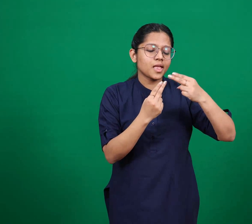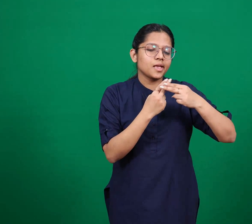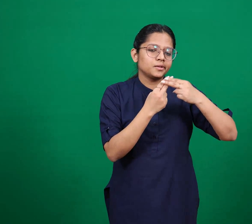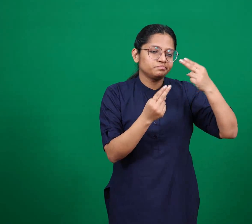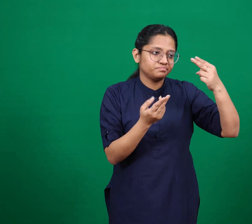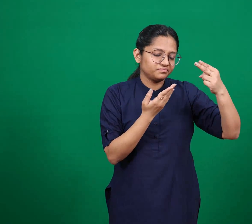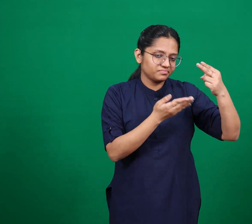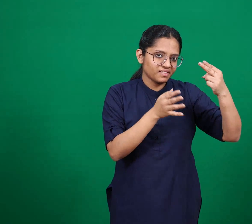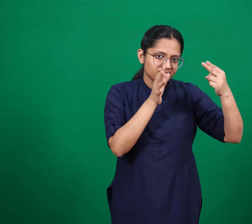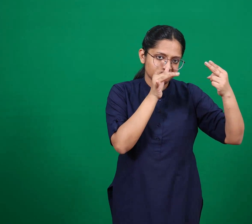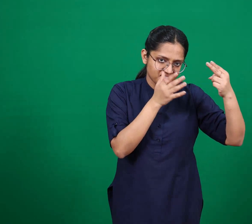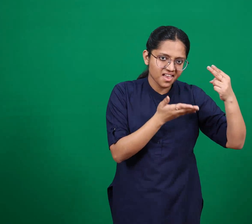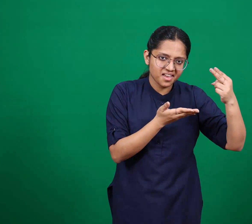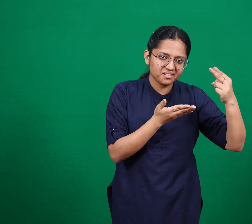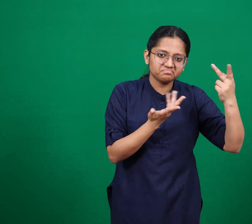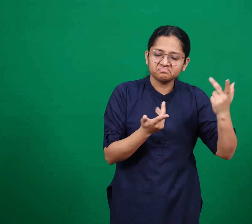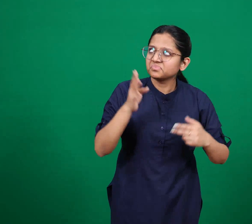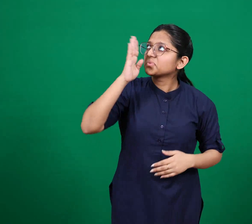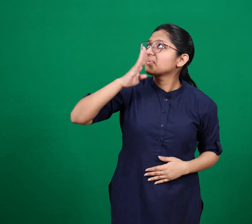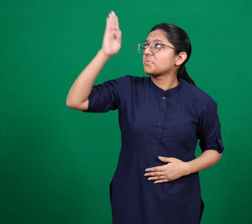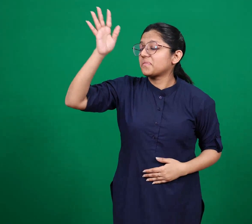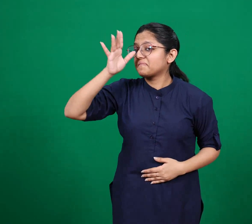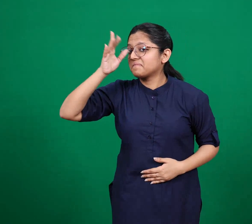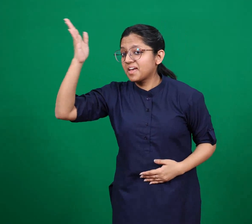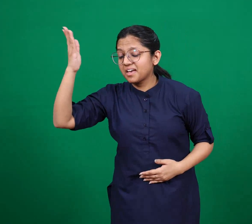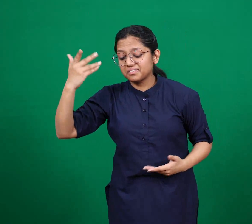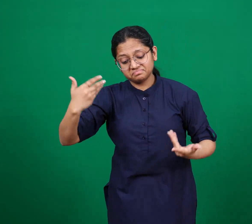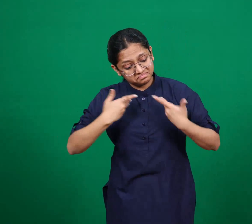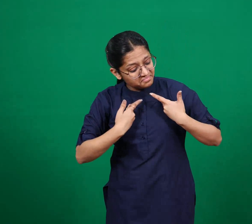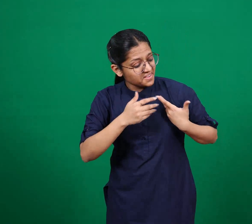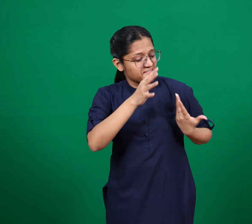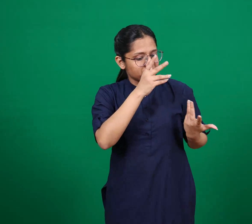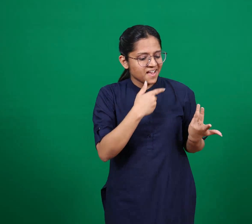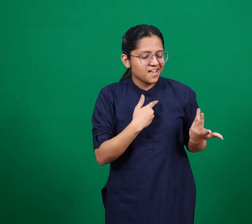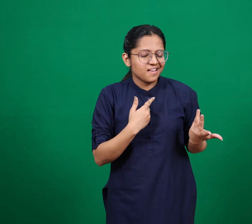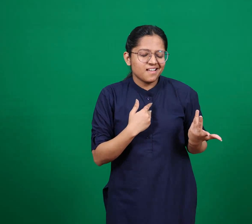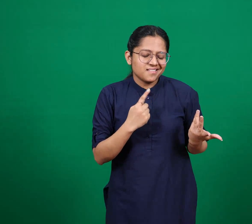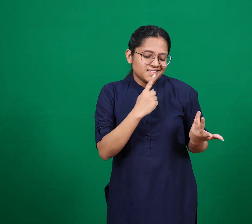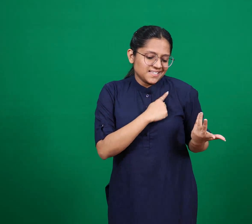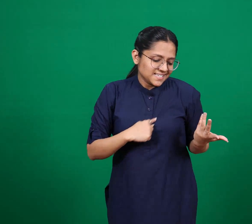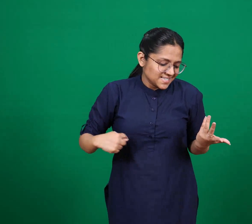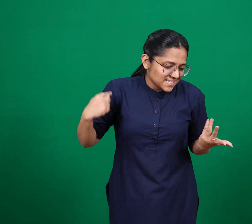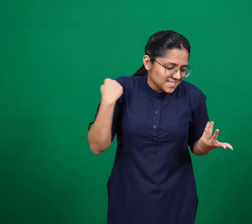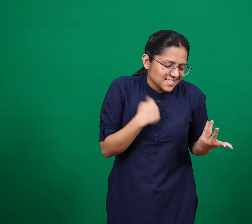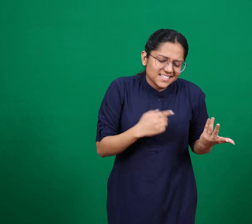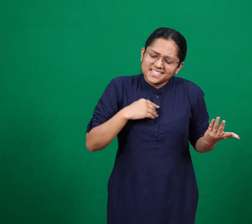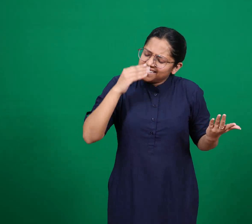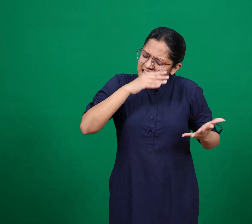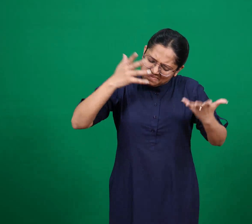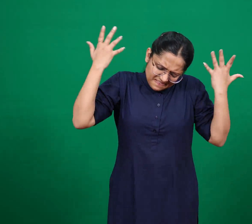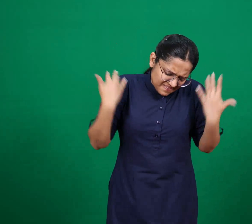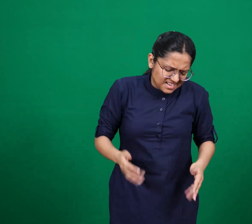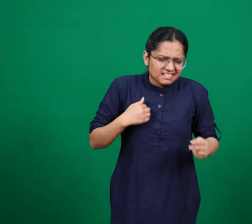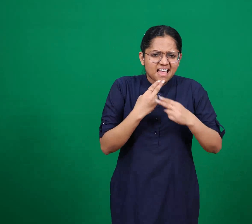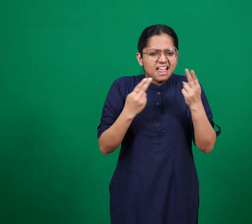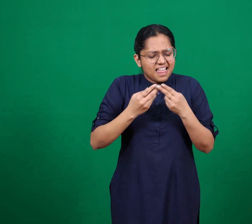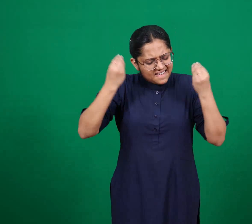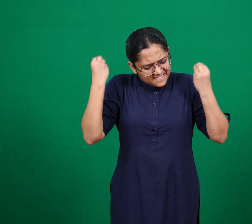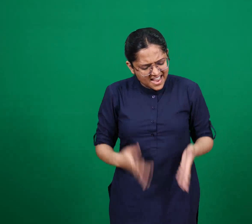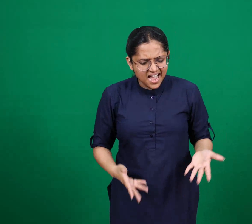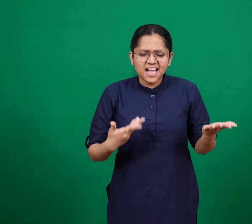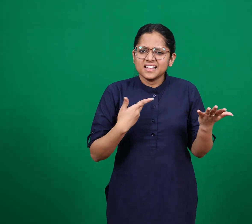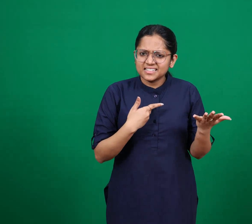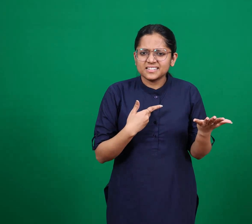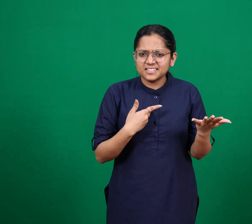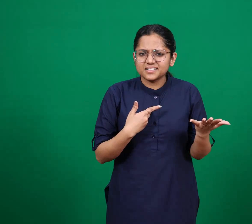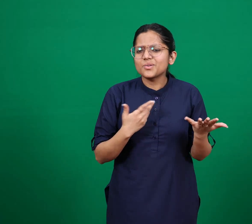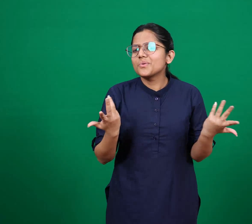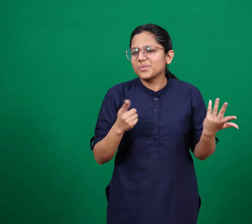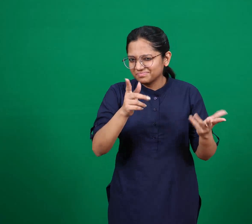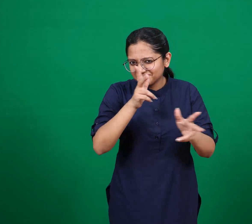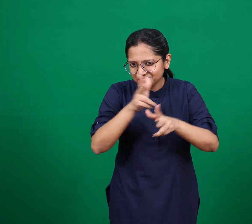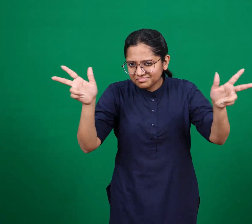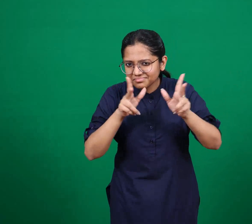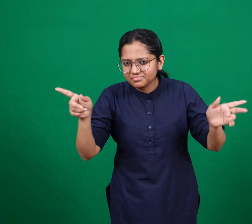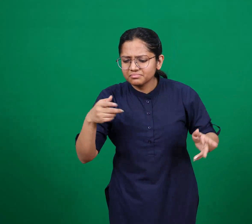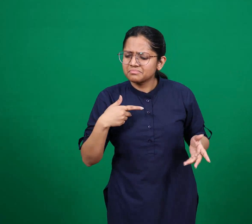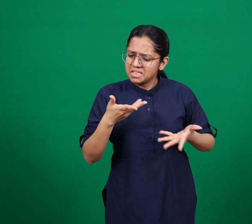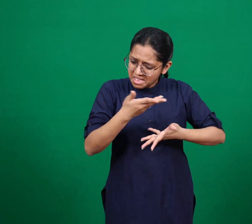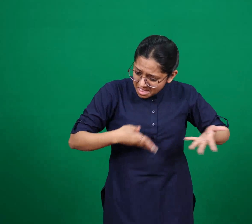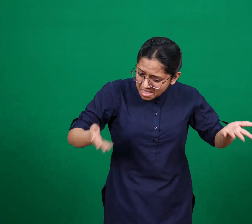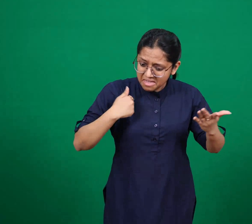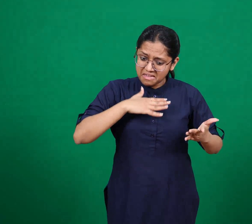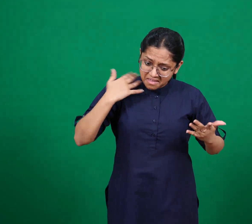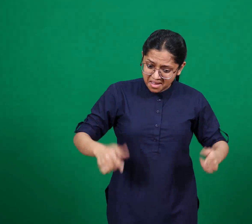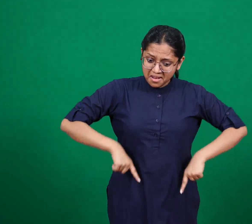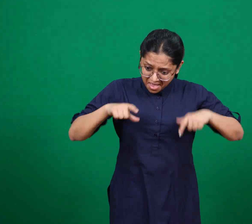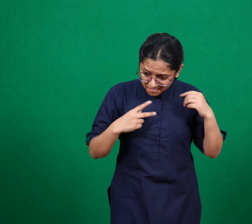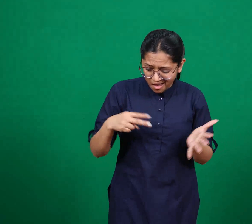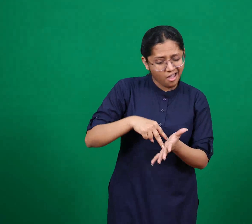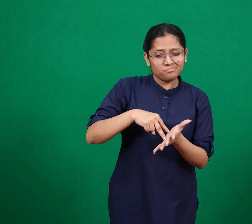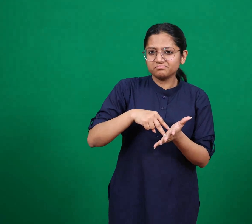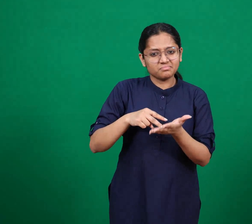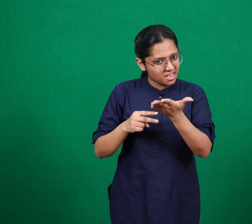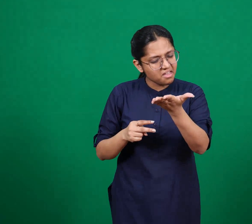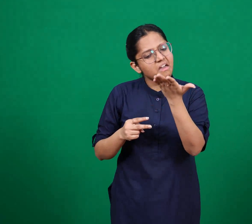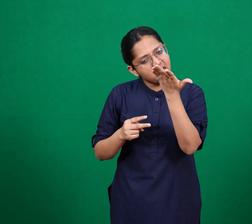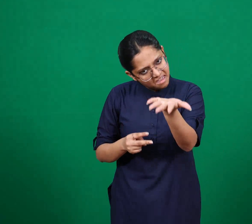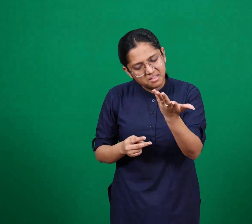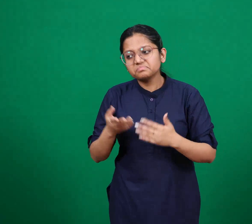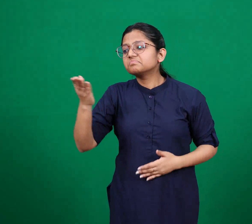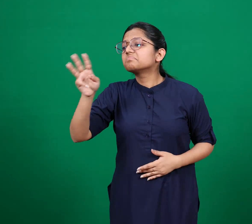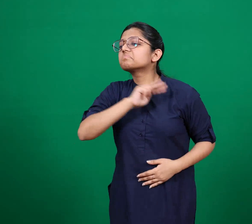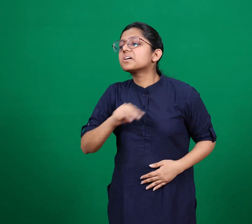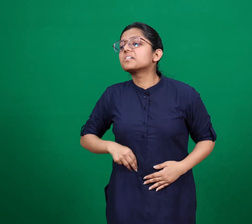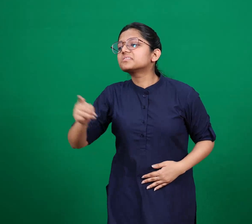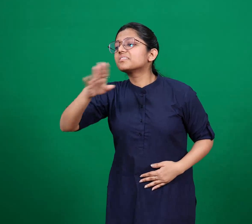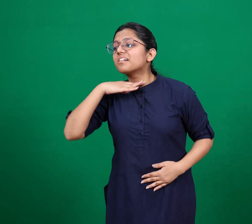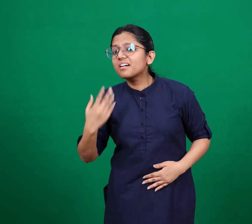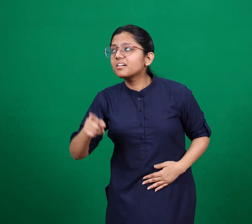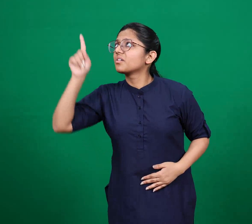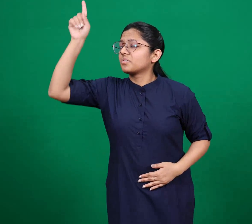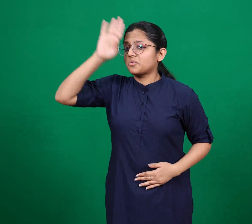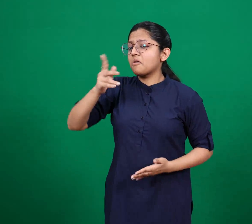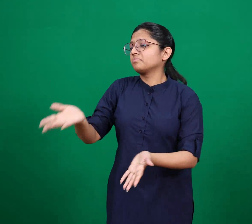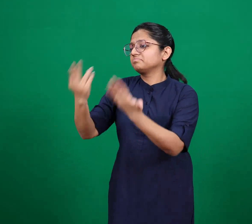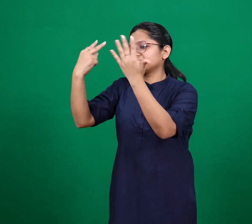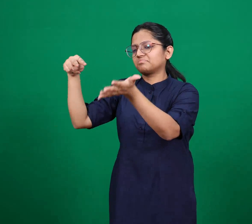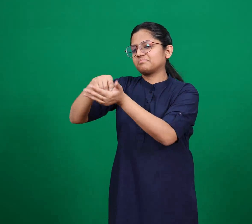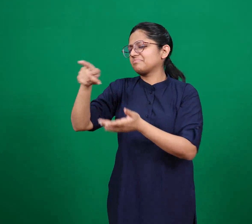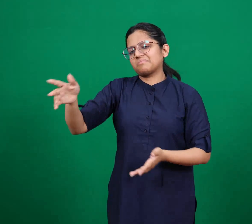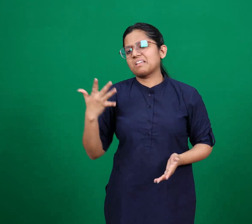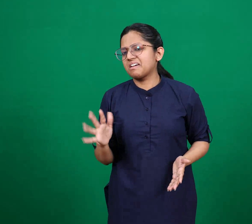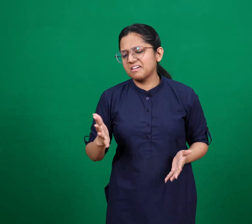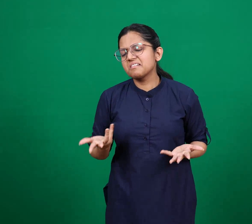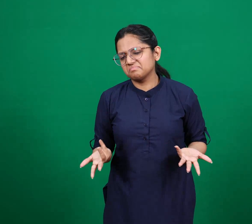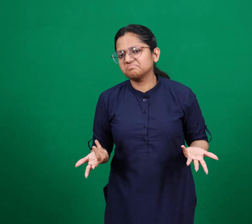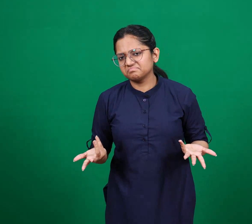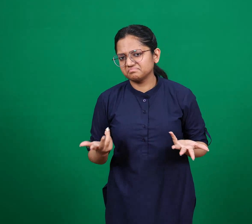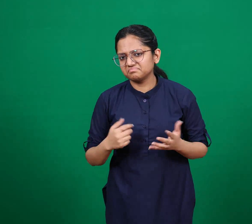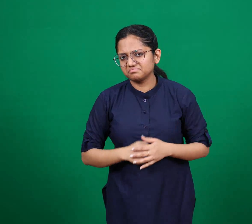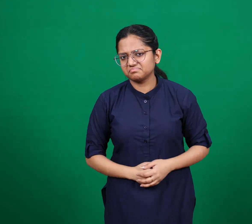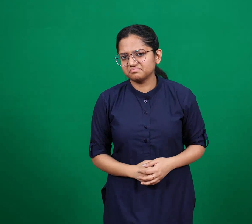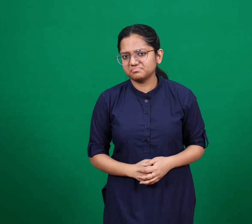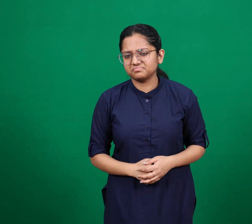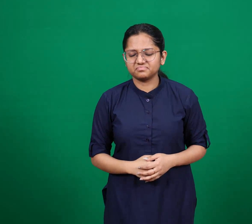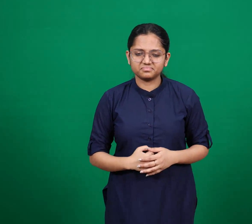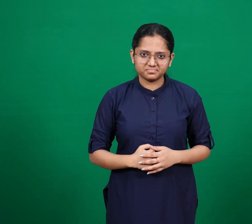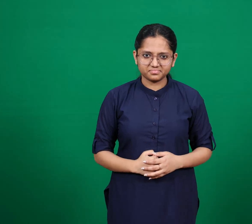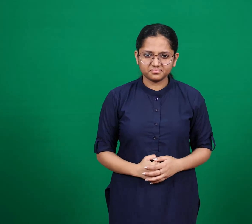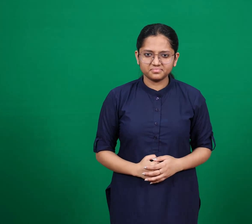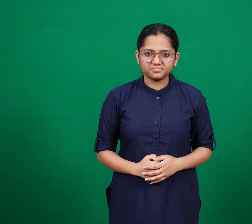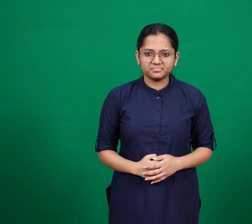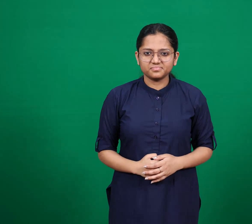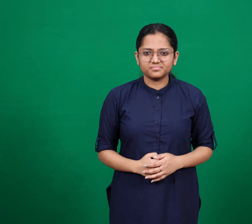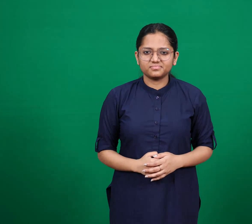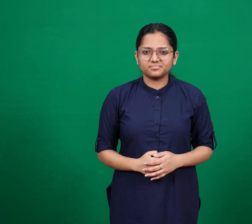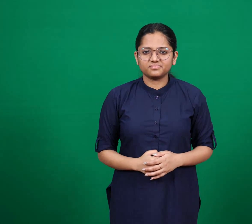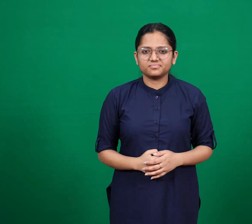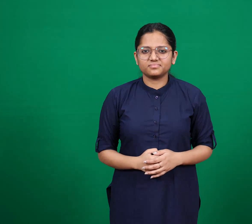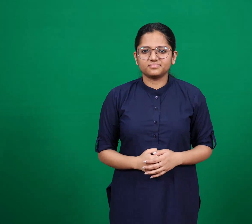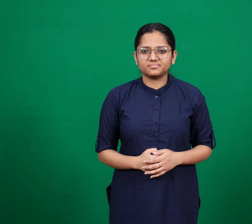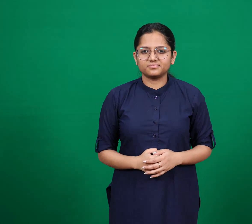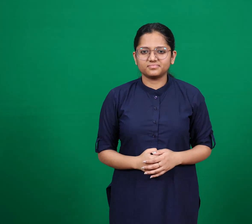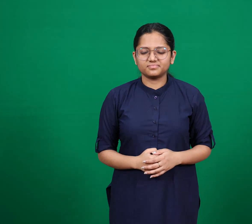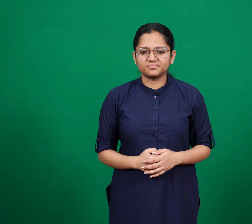For we have testified about God that He raised Christ from the dead, but He did not raise Him if in fact the dead are not raised.